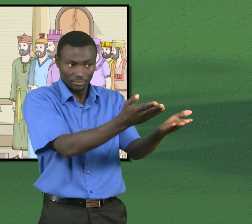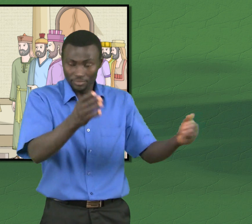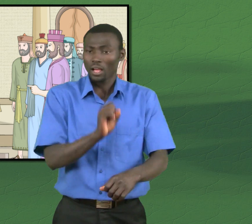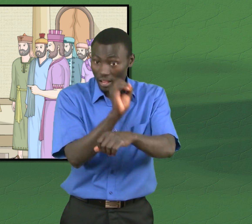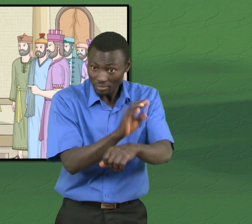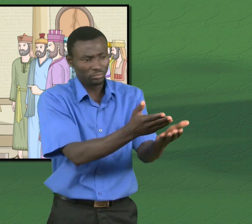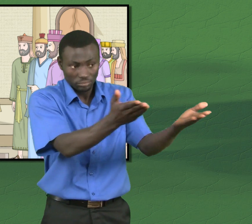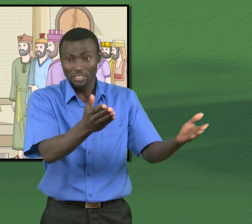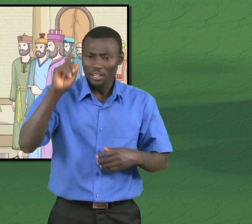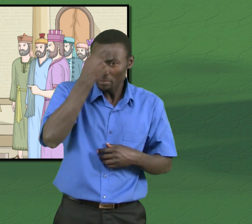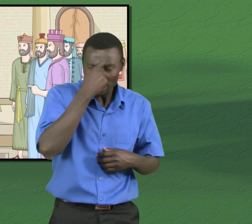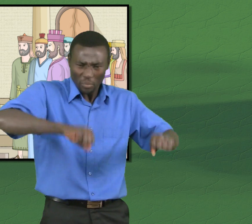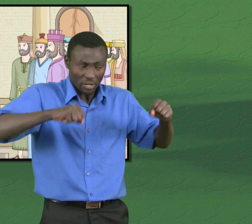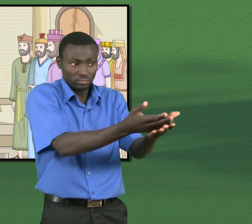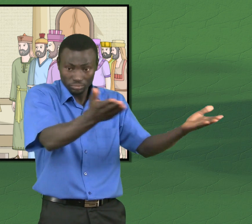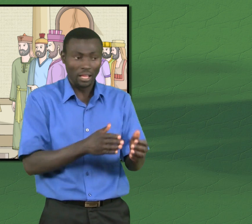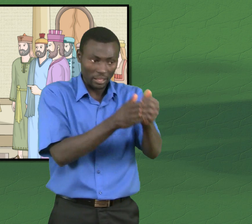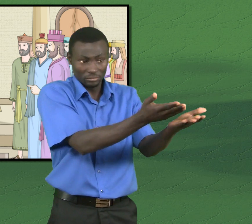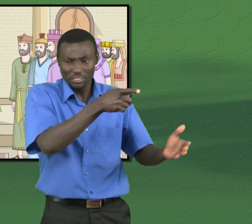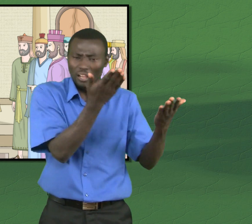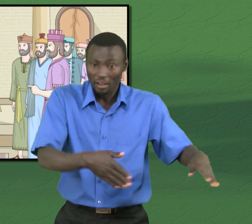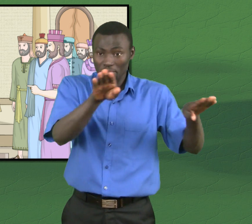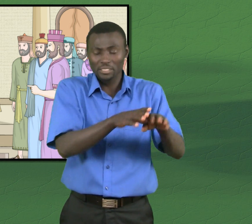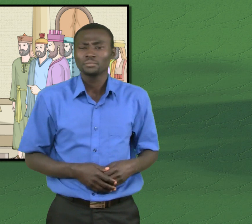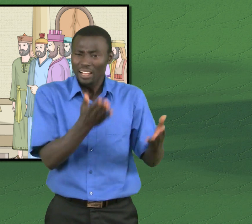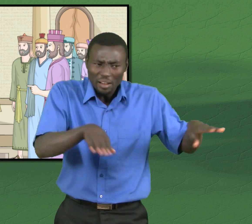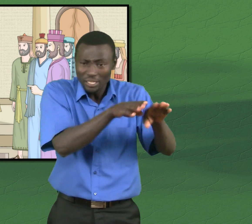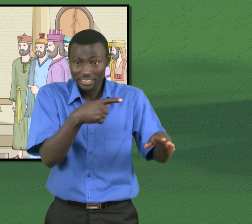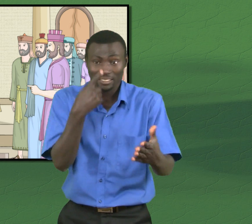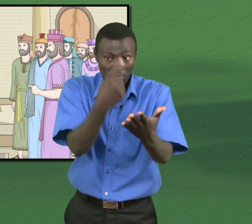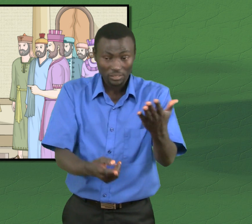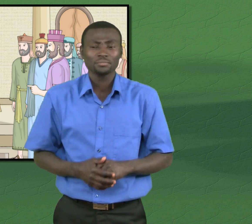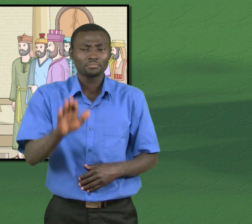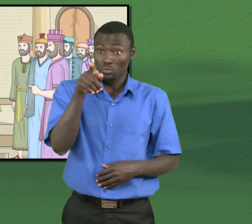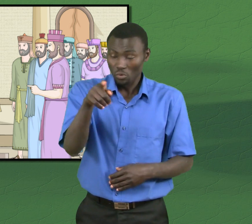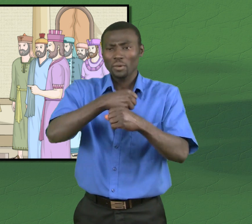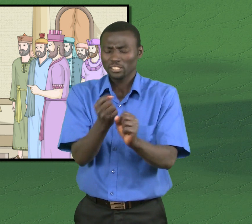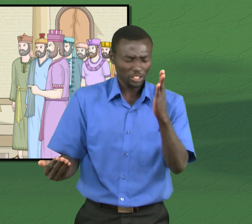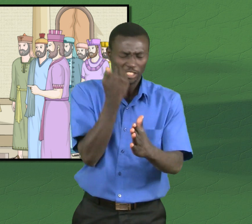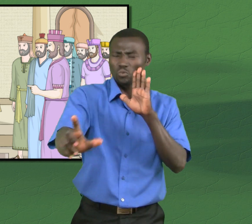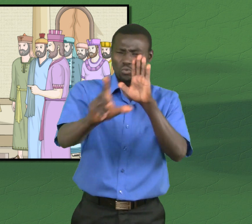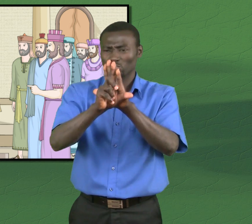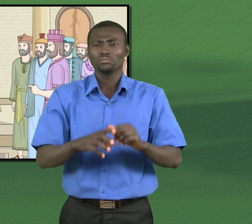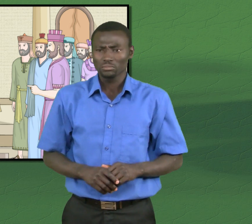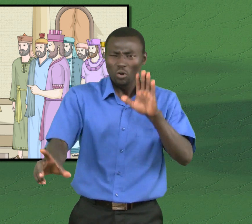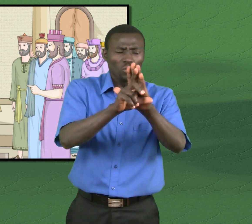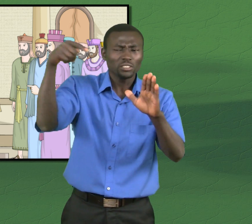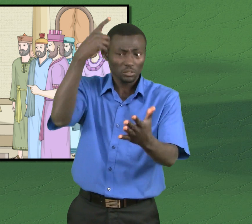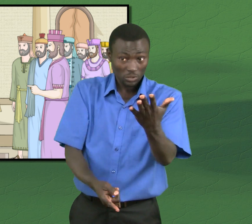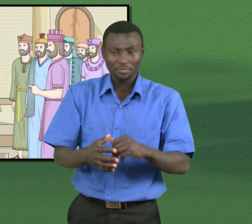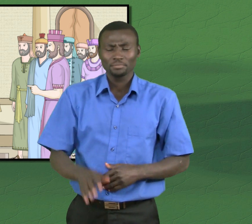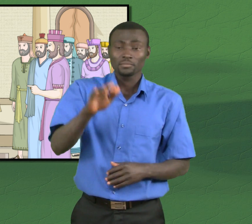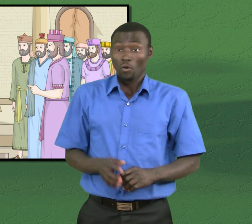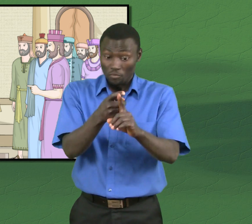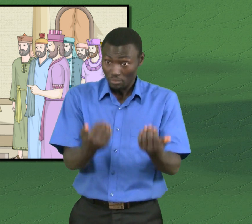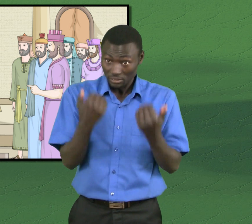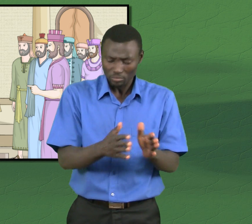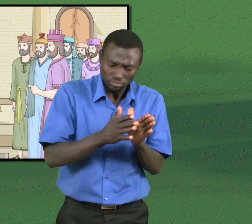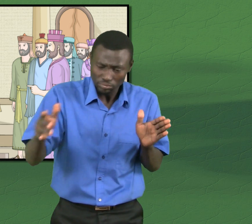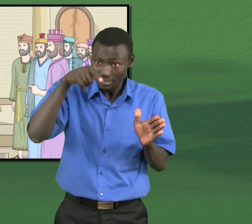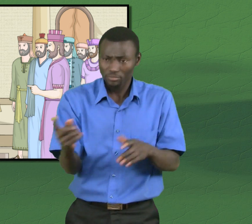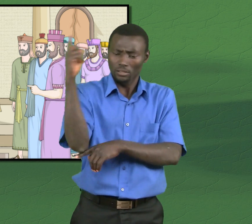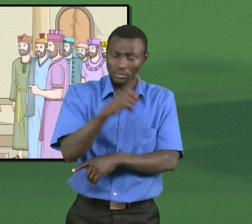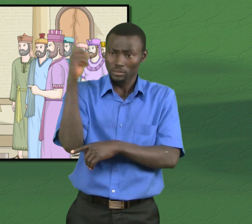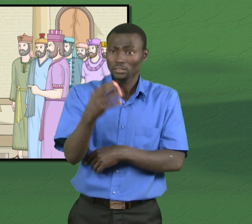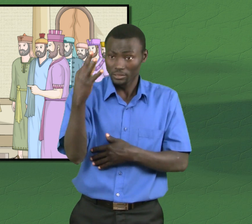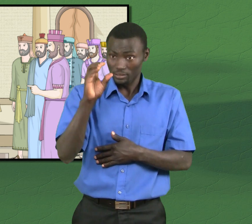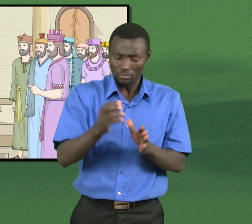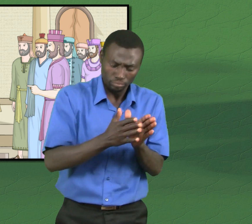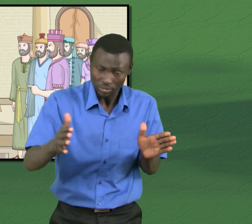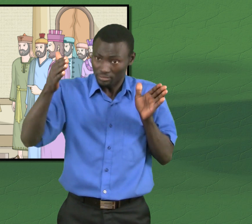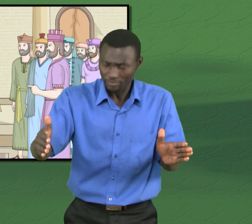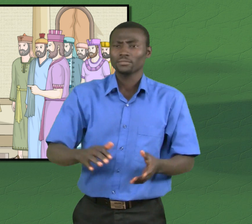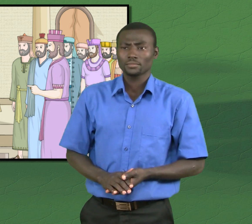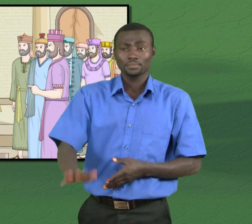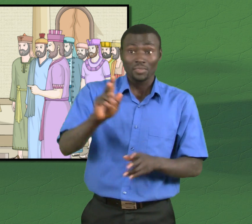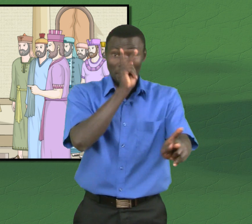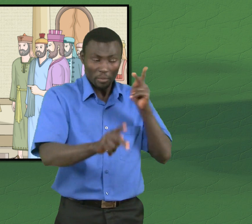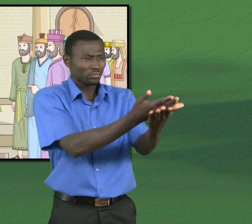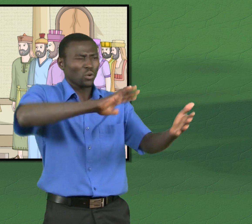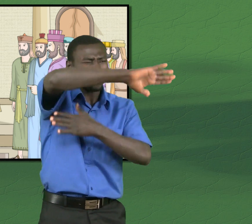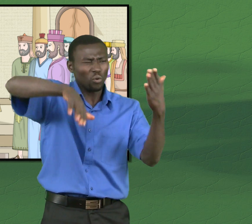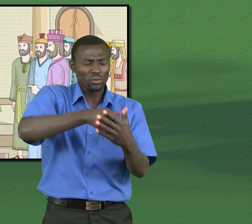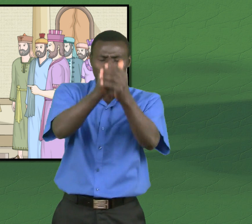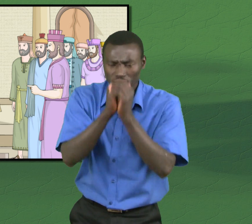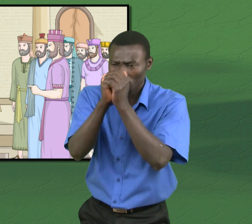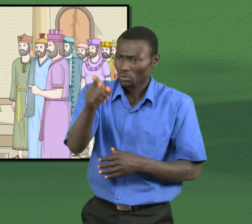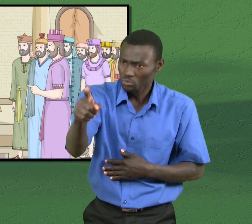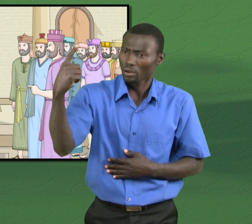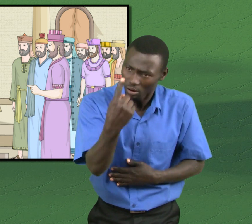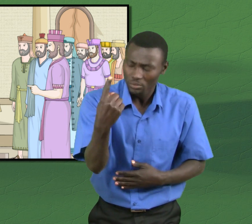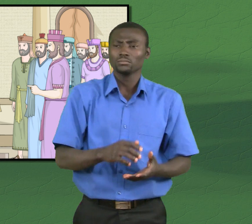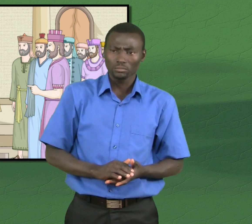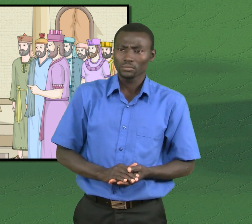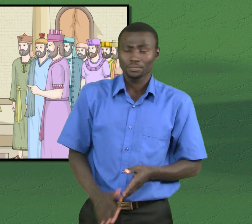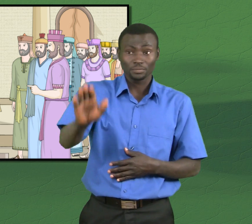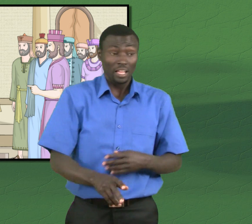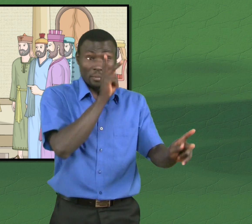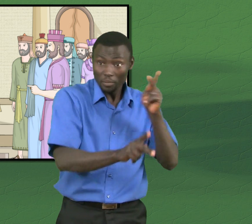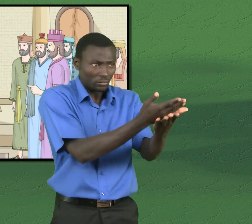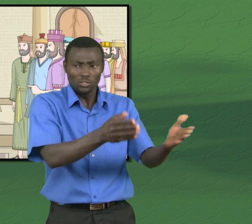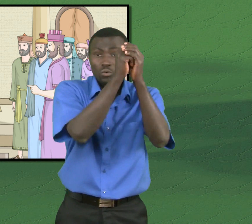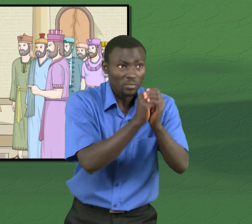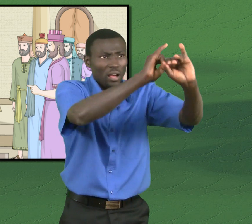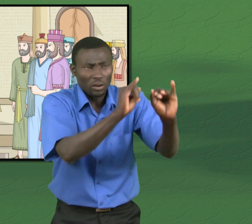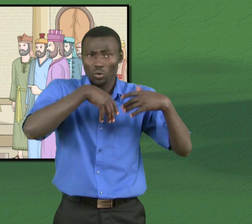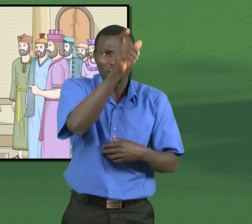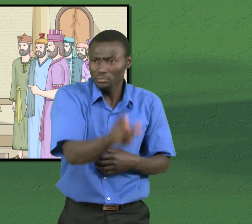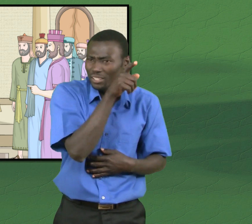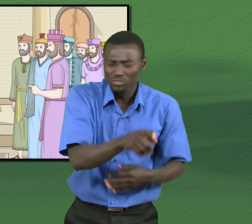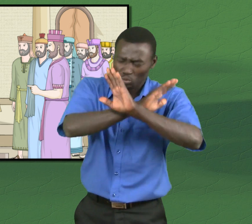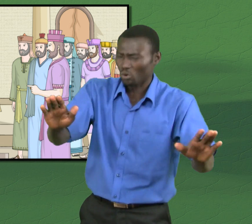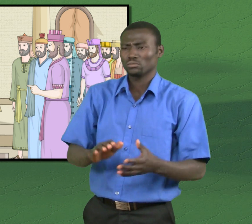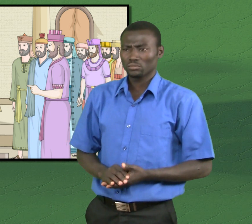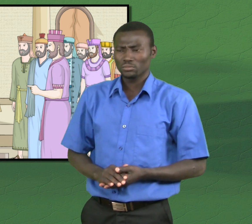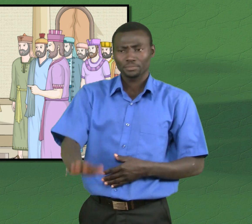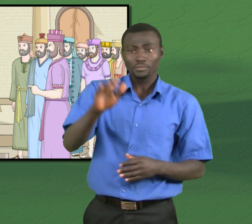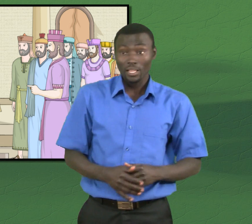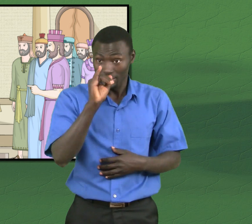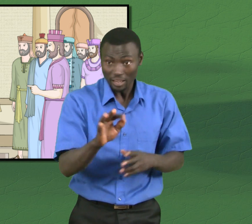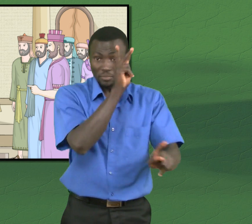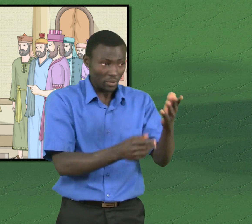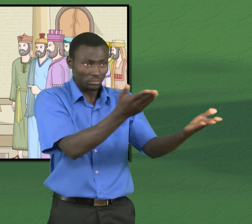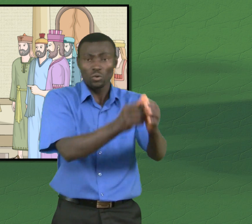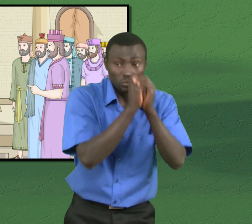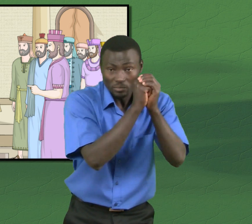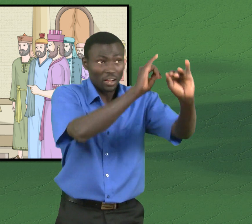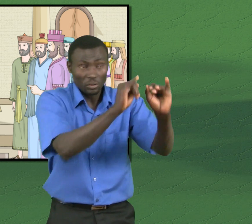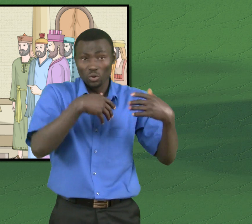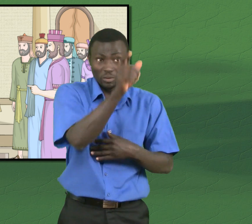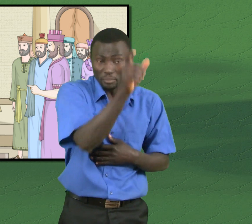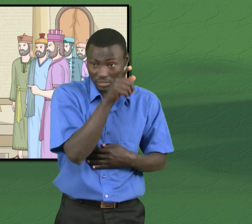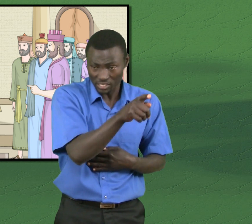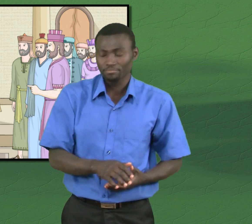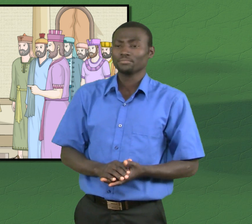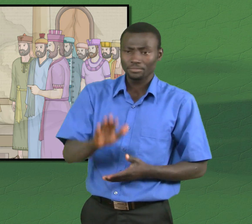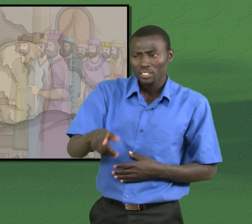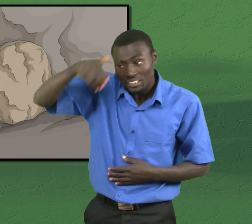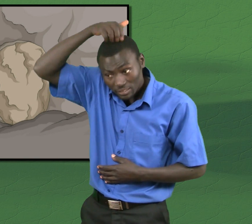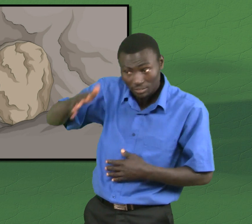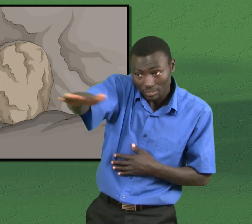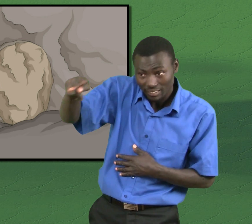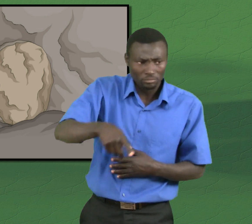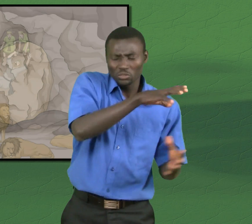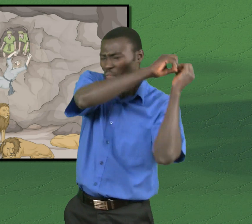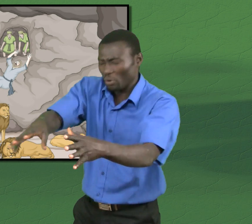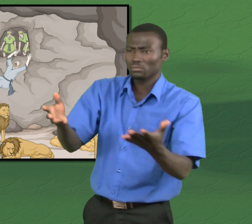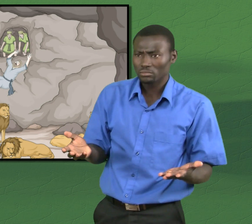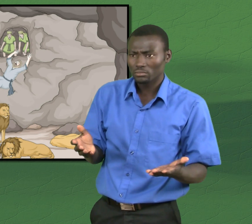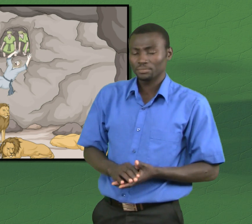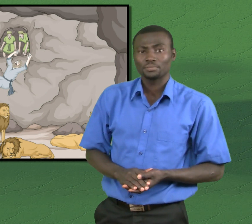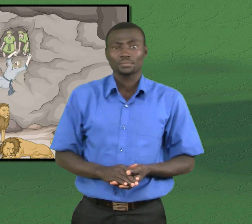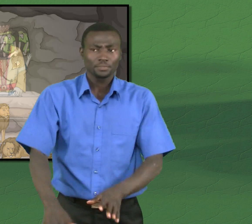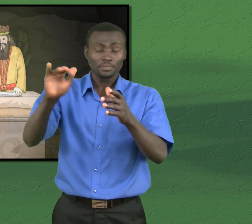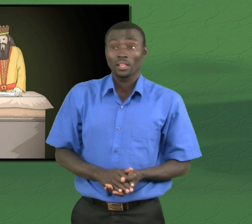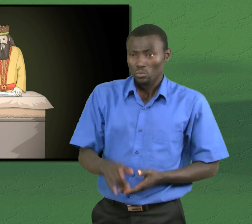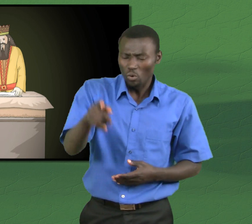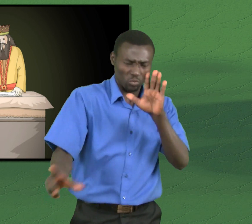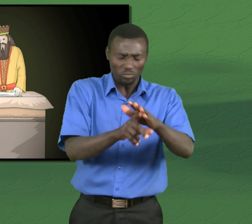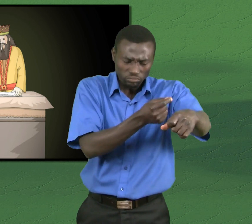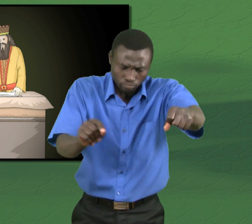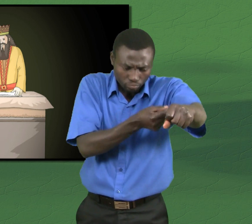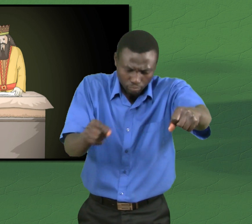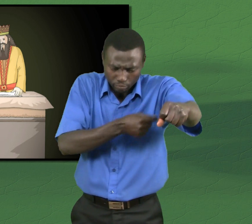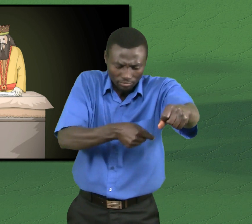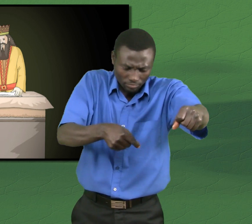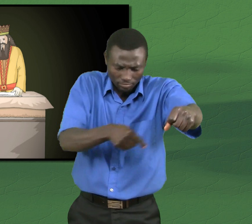All the royal administrators, prefects, satraps, advisers, and governors have agreed that the king should establish an ordinance and enforce a decree that for thirty days anyone who petitions any god or man except you, O king, will be thrown into the den of lions.